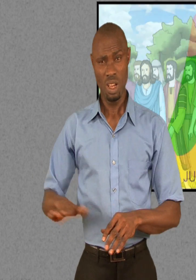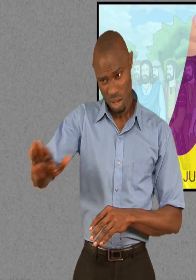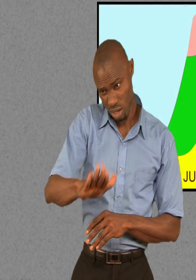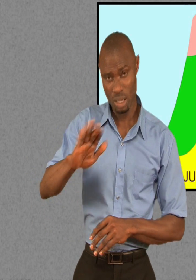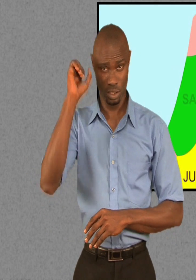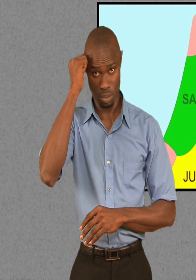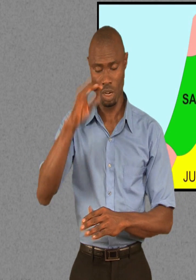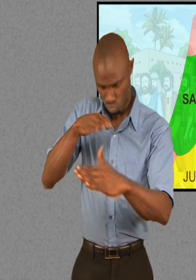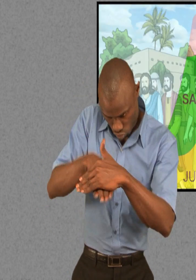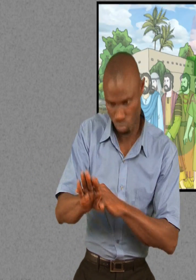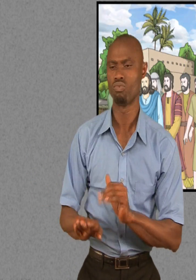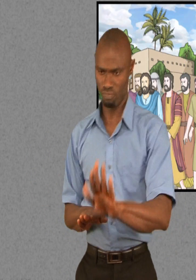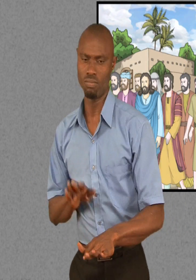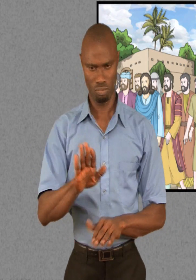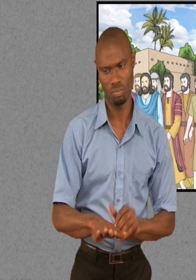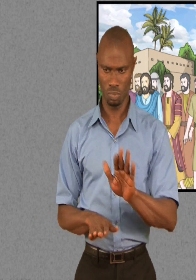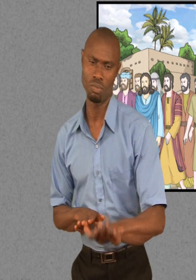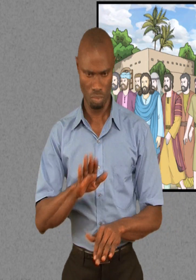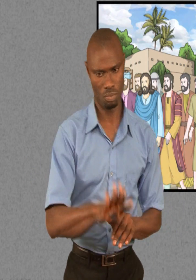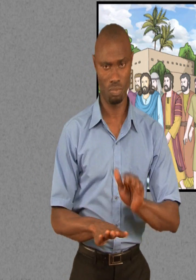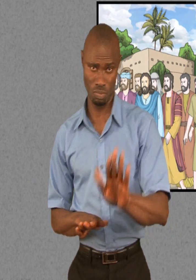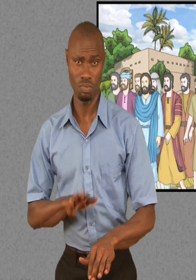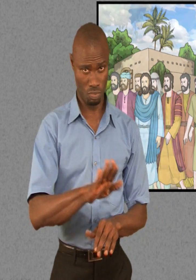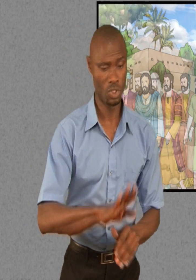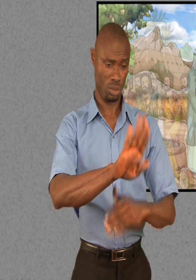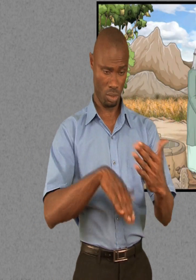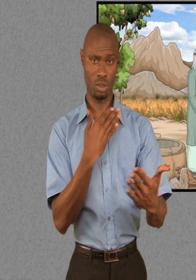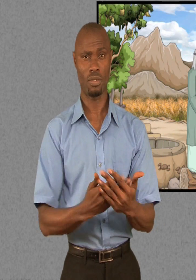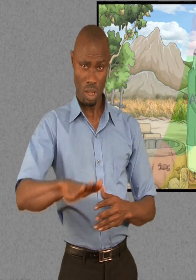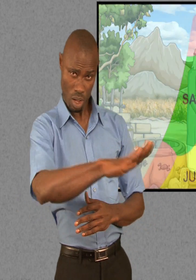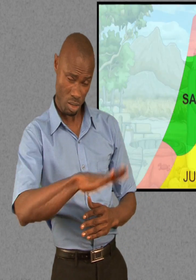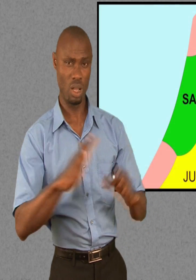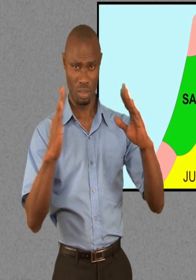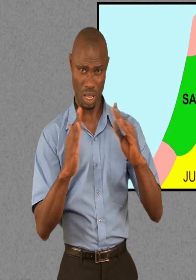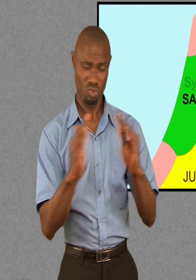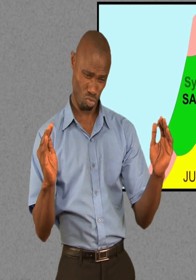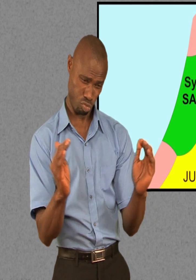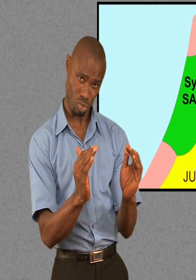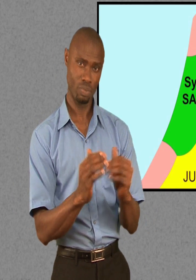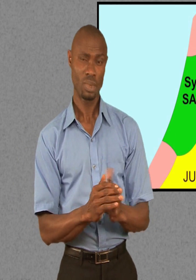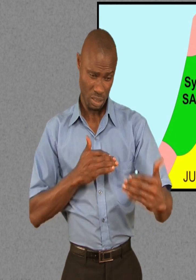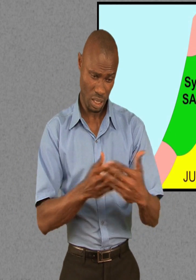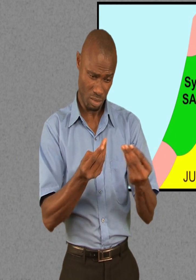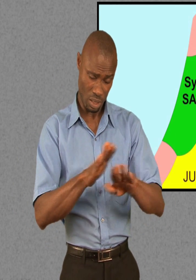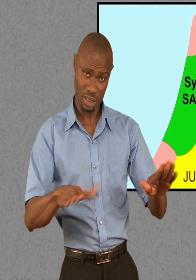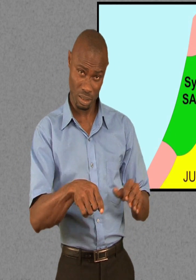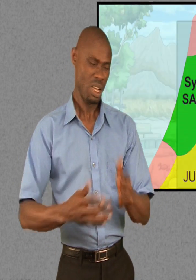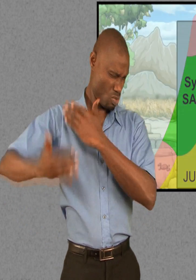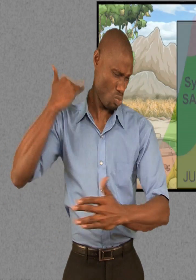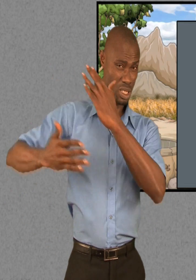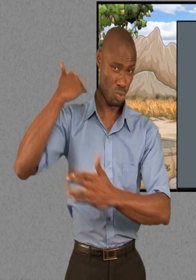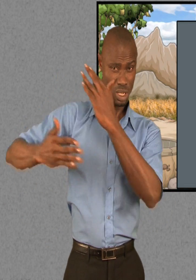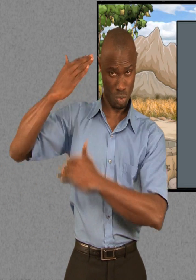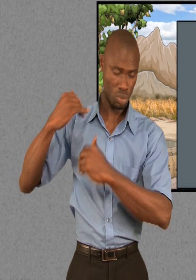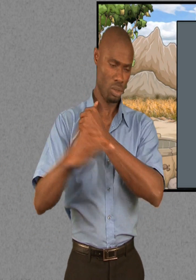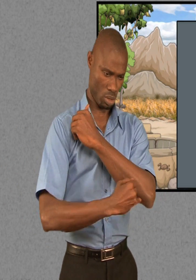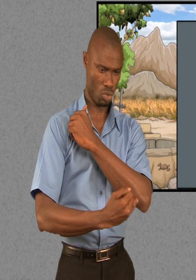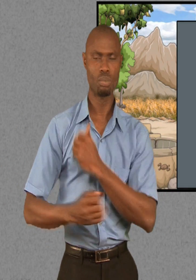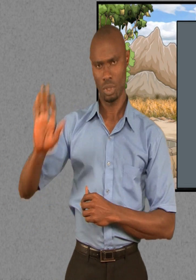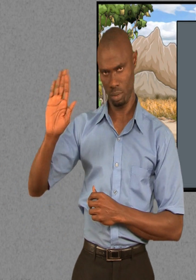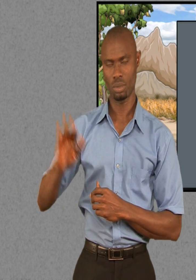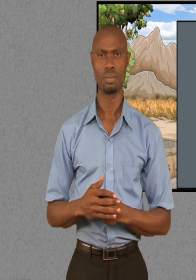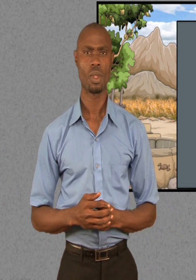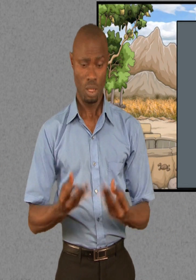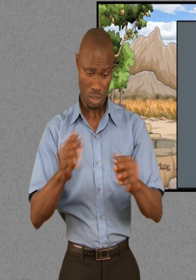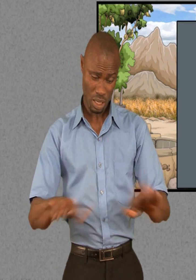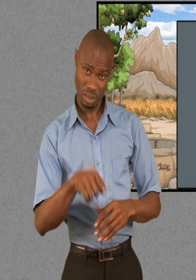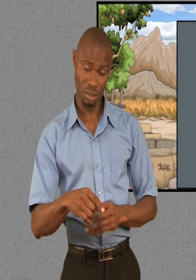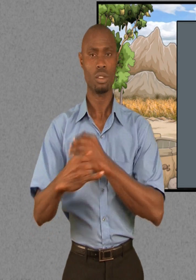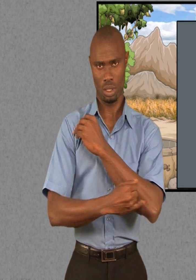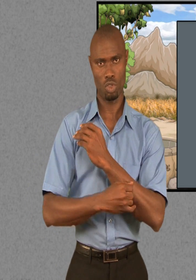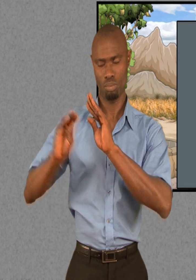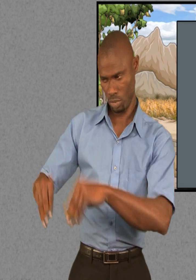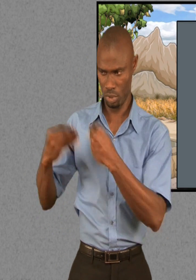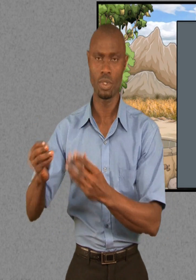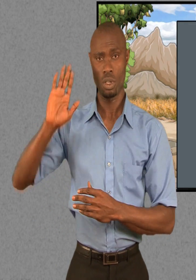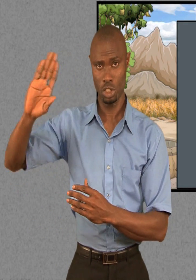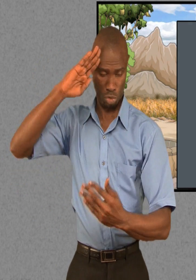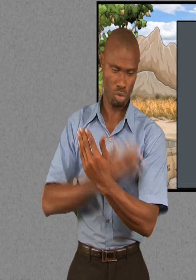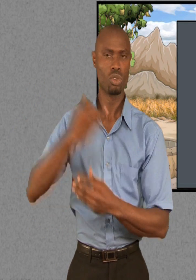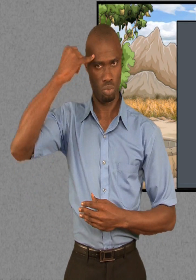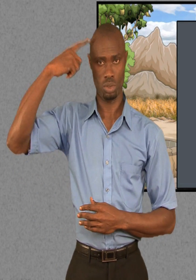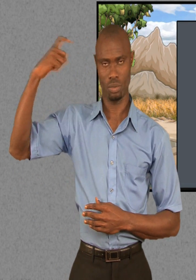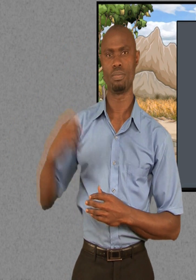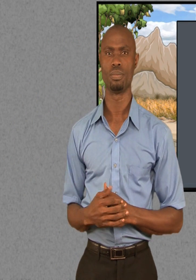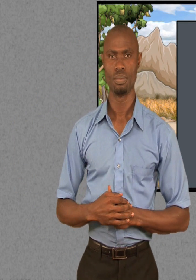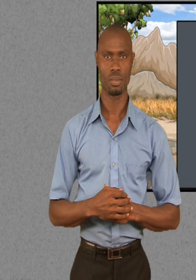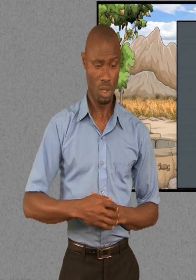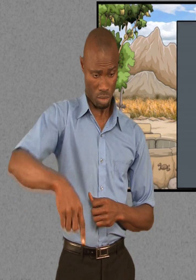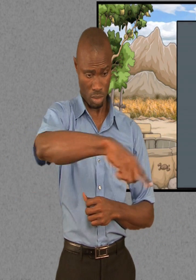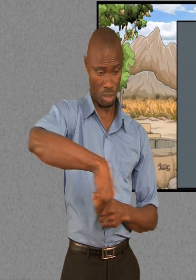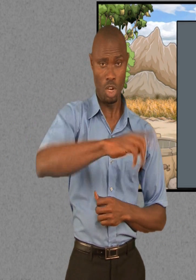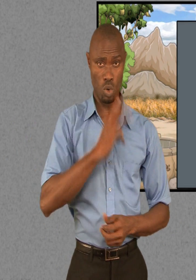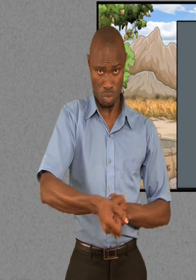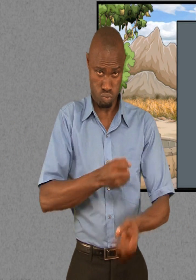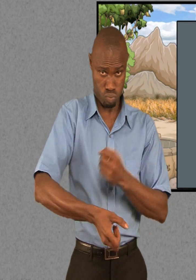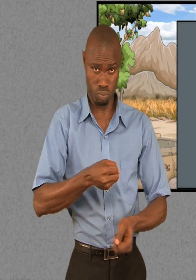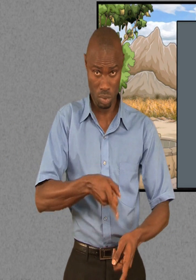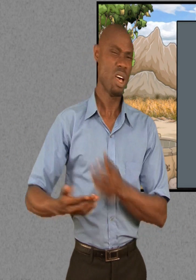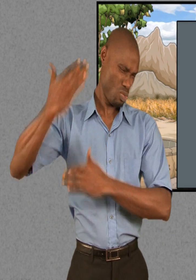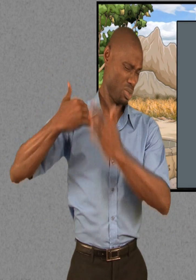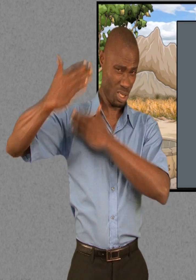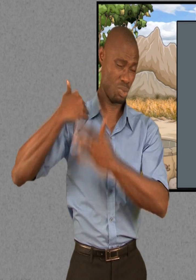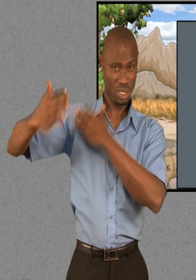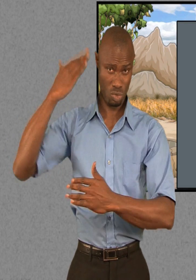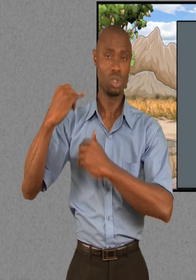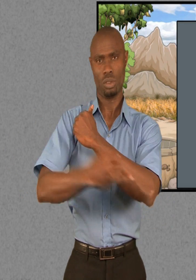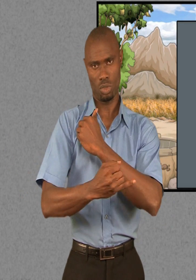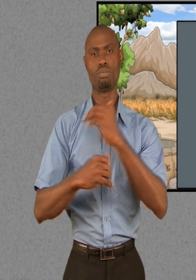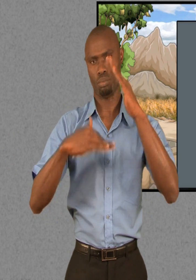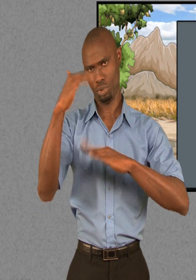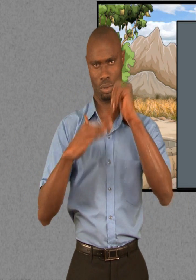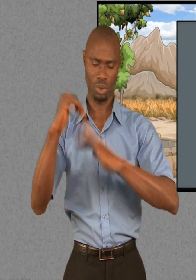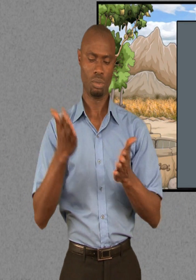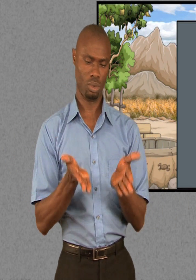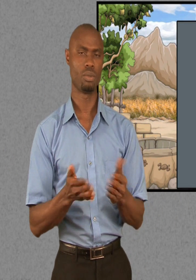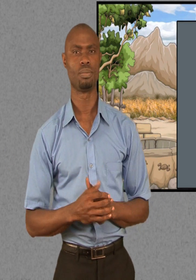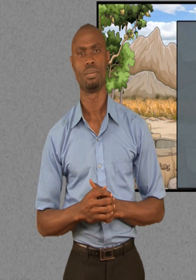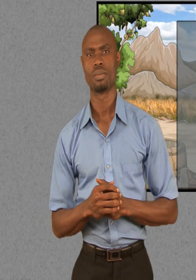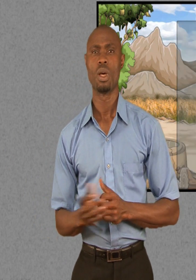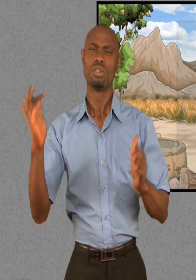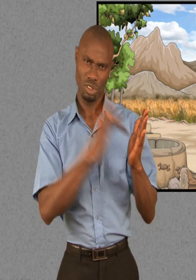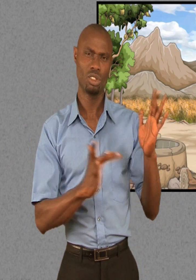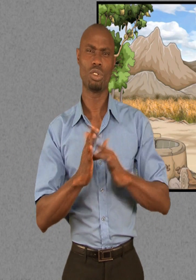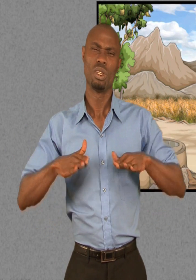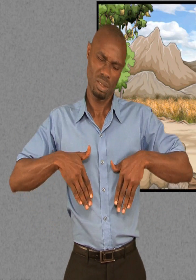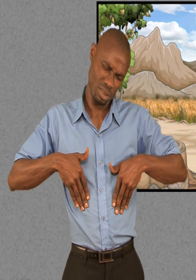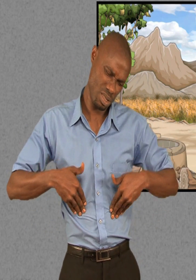So He came to a town of Samaria called Sychar, near the plot of ground that Jacob had given to his son Joseph.